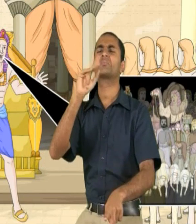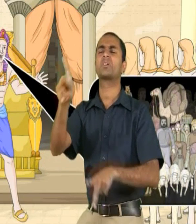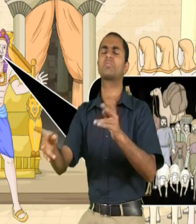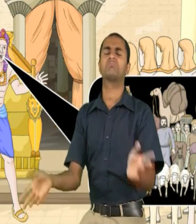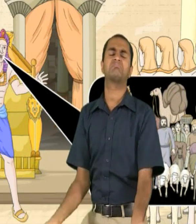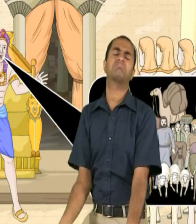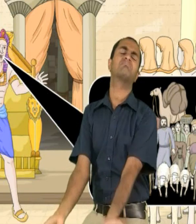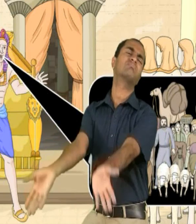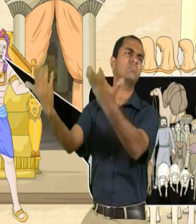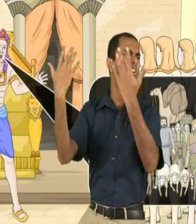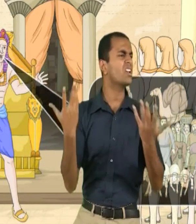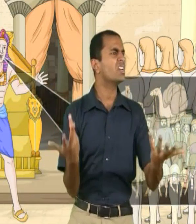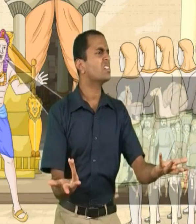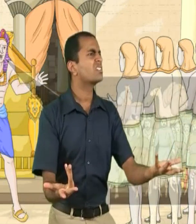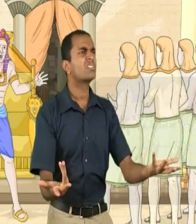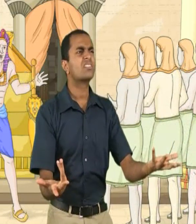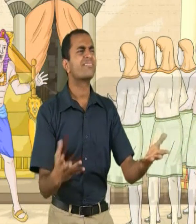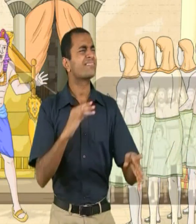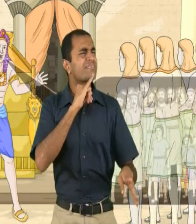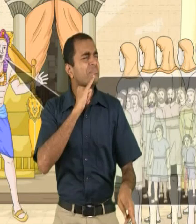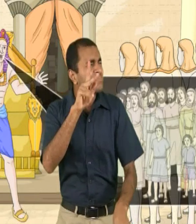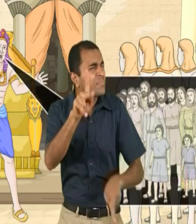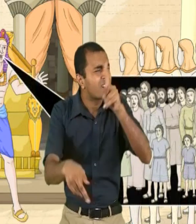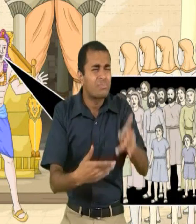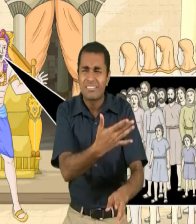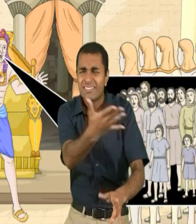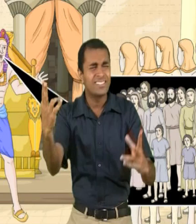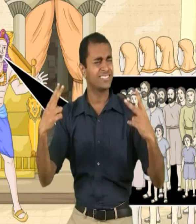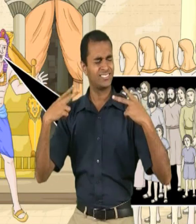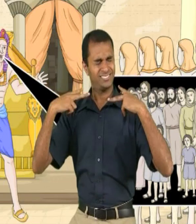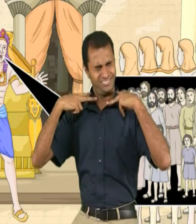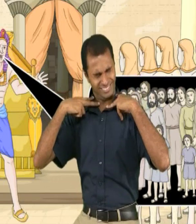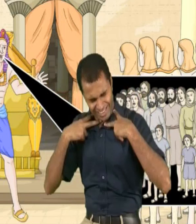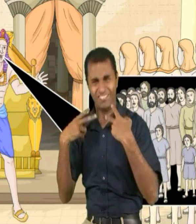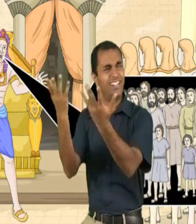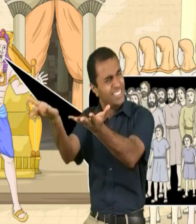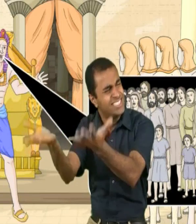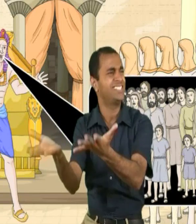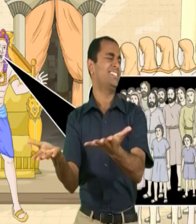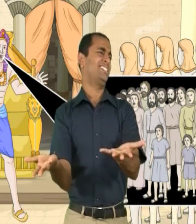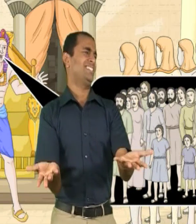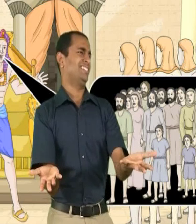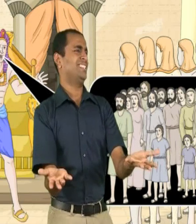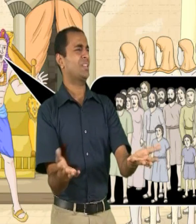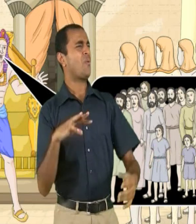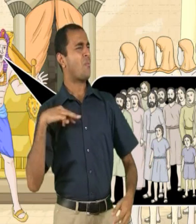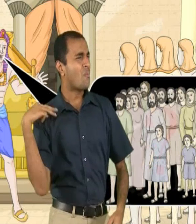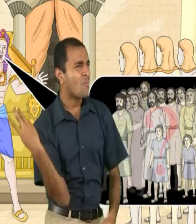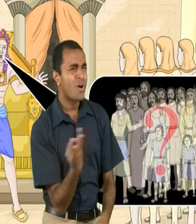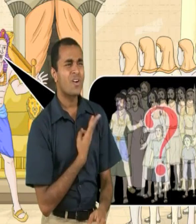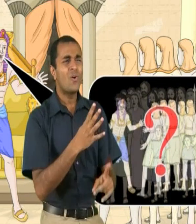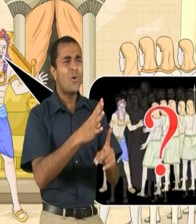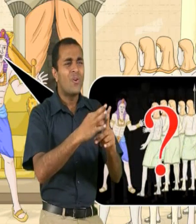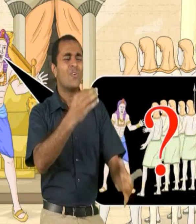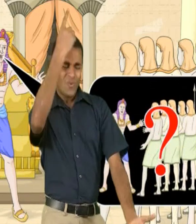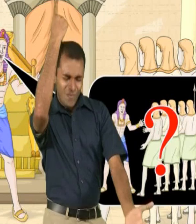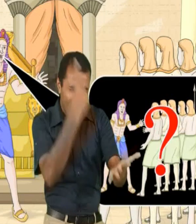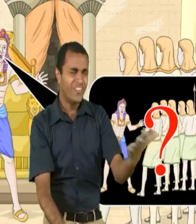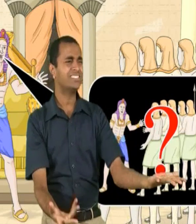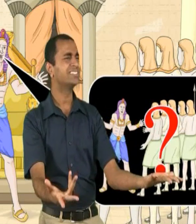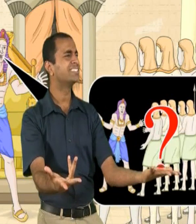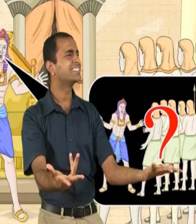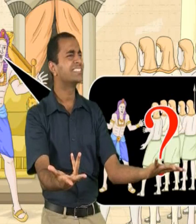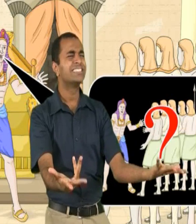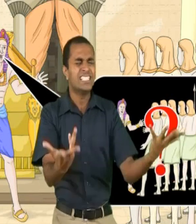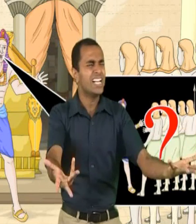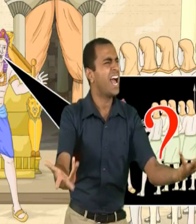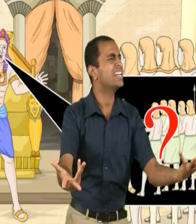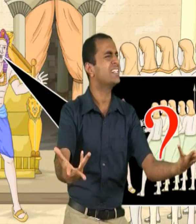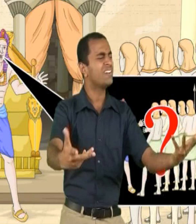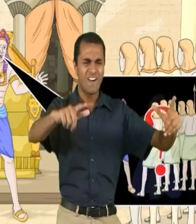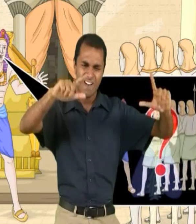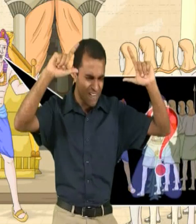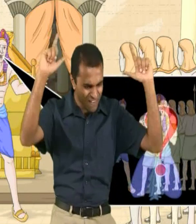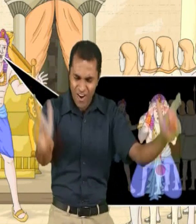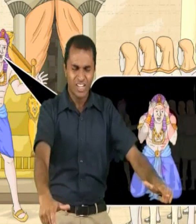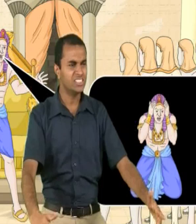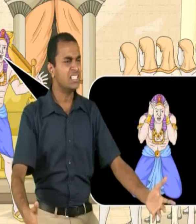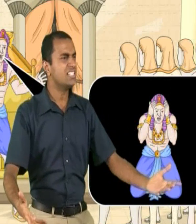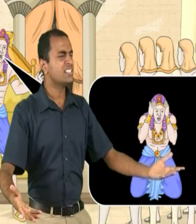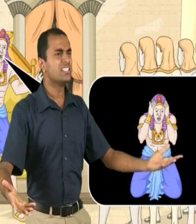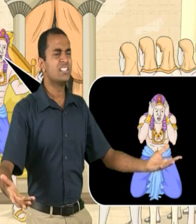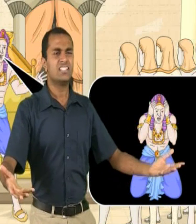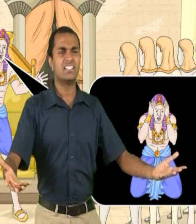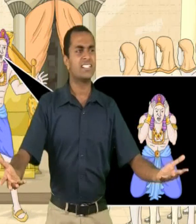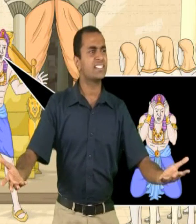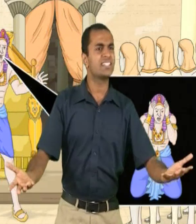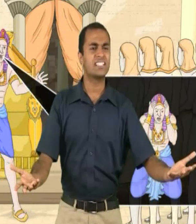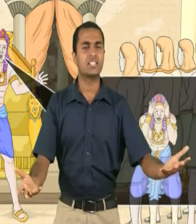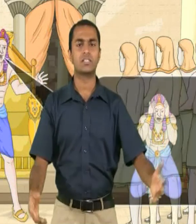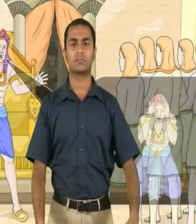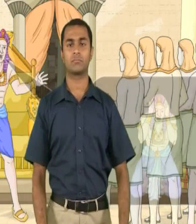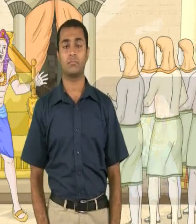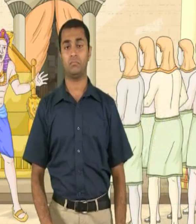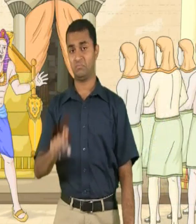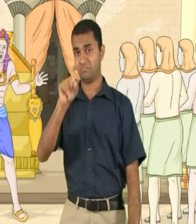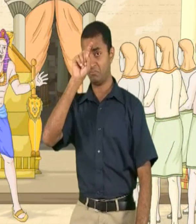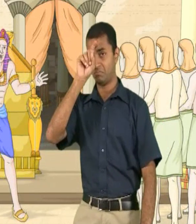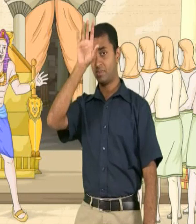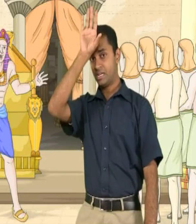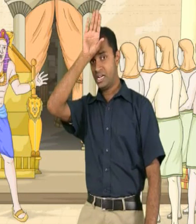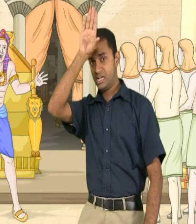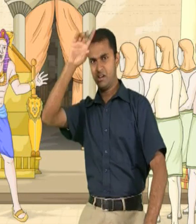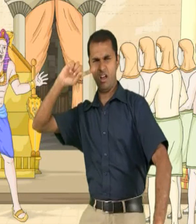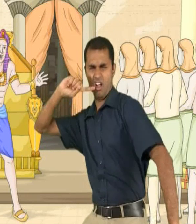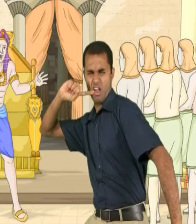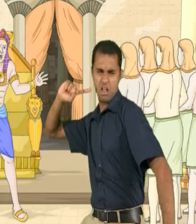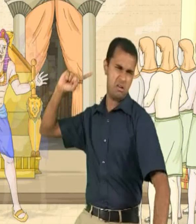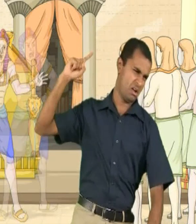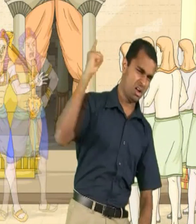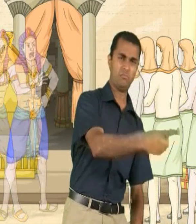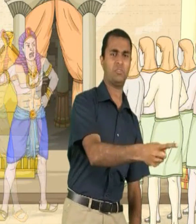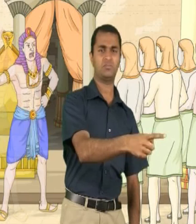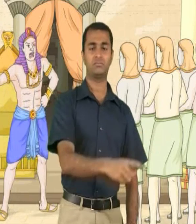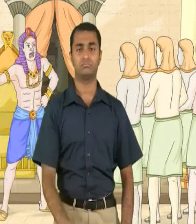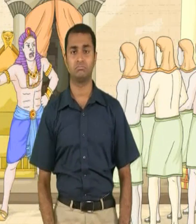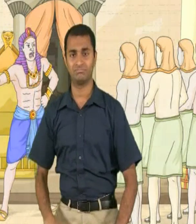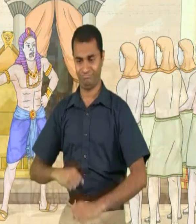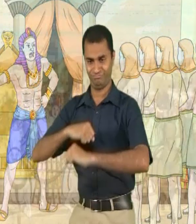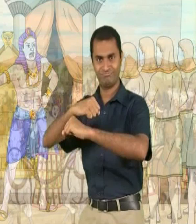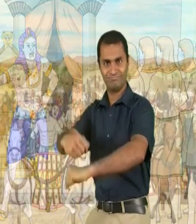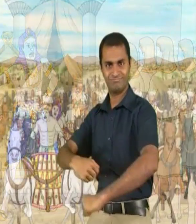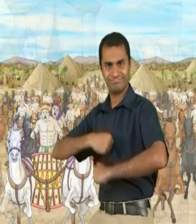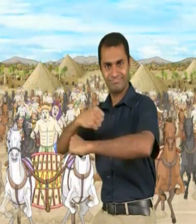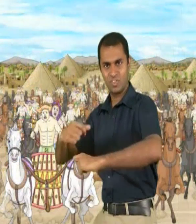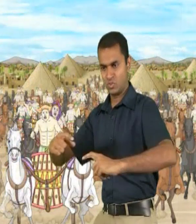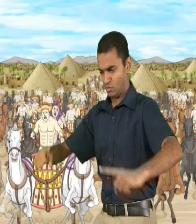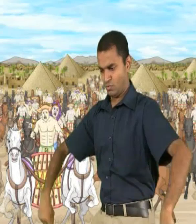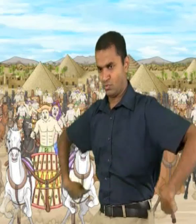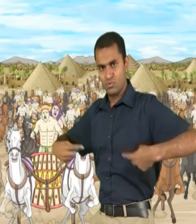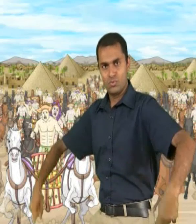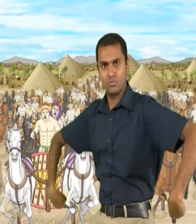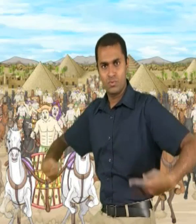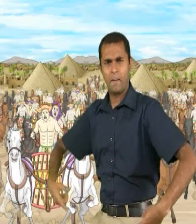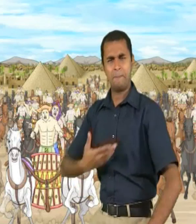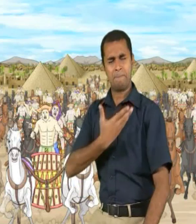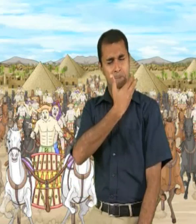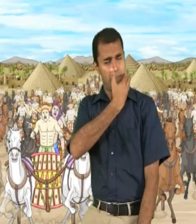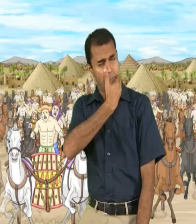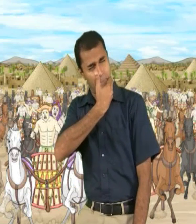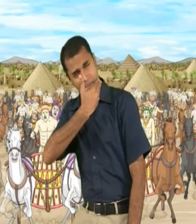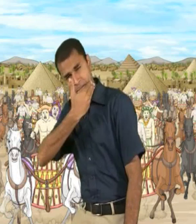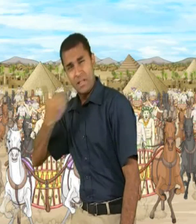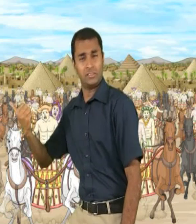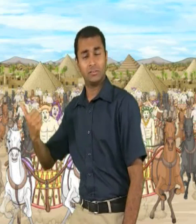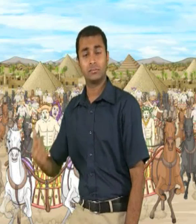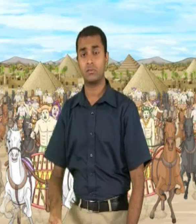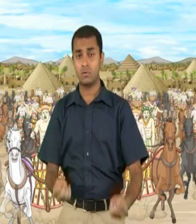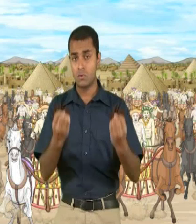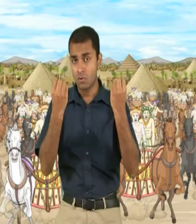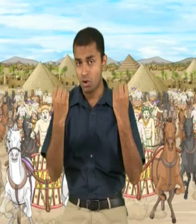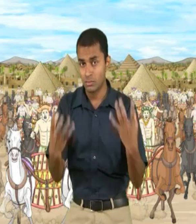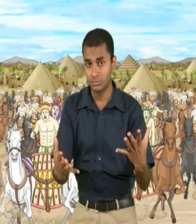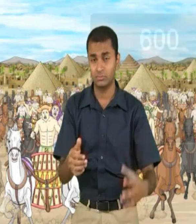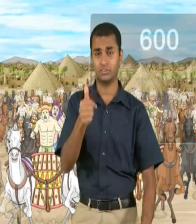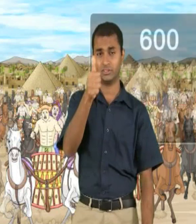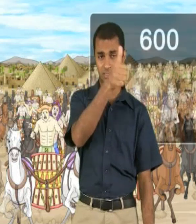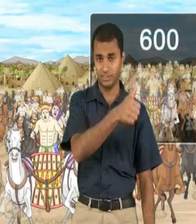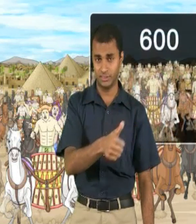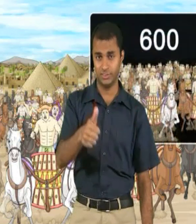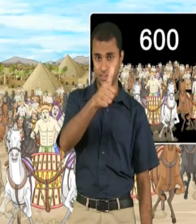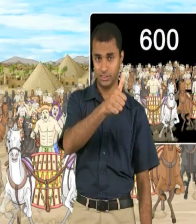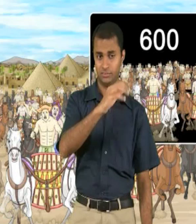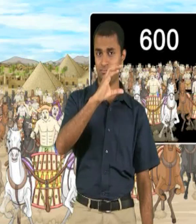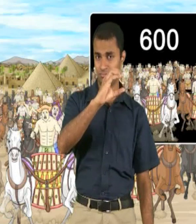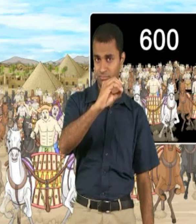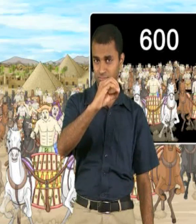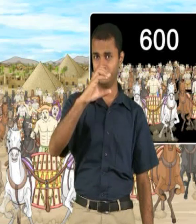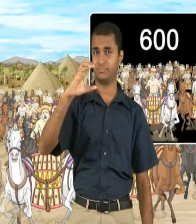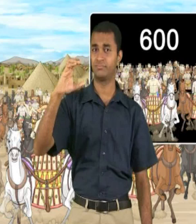We have released Israel from serving us.” So Pharaoh prepared his chariot and took his army with him.